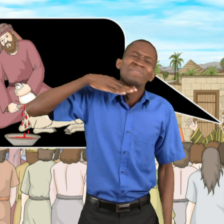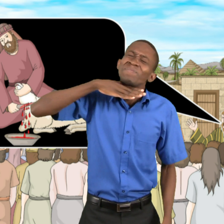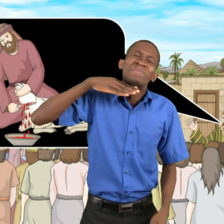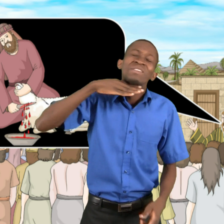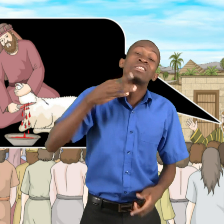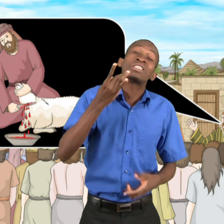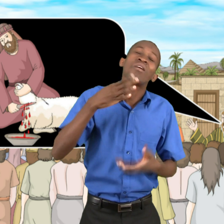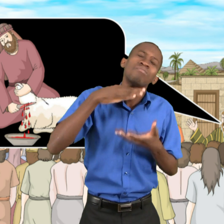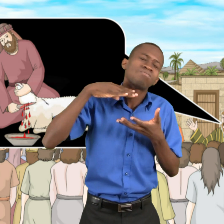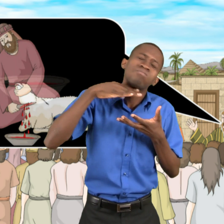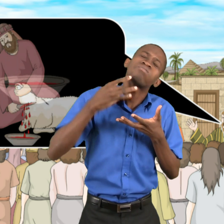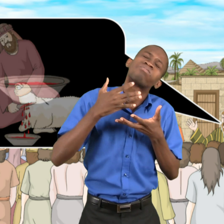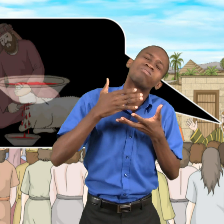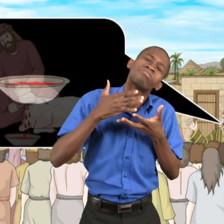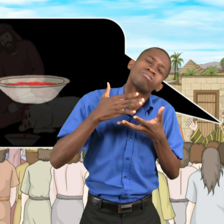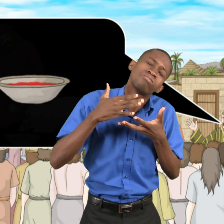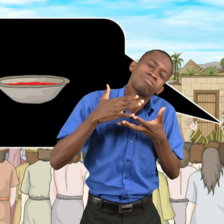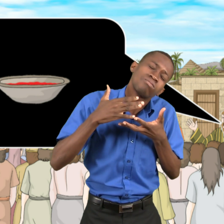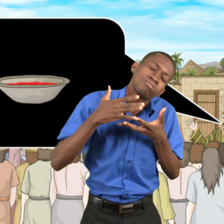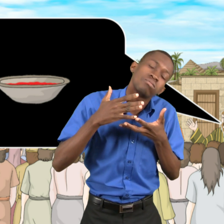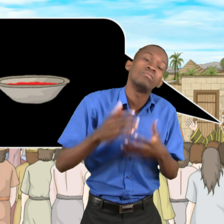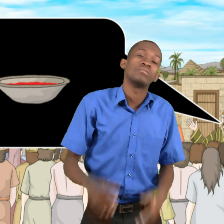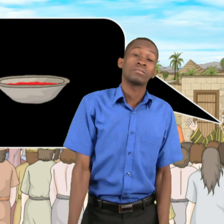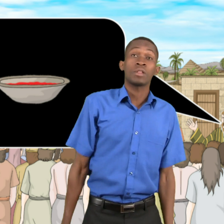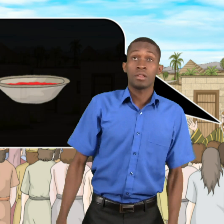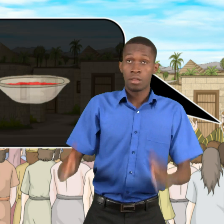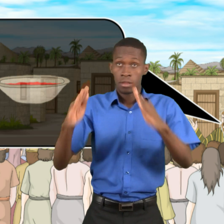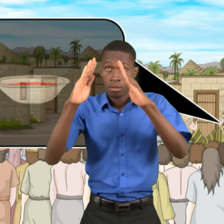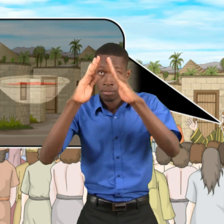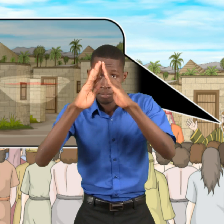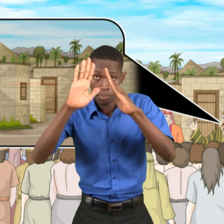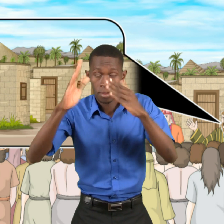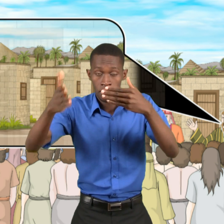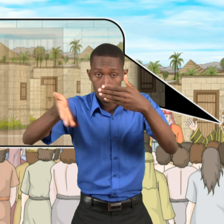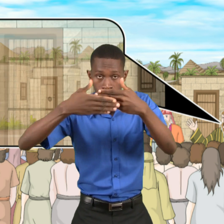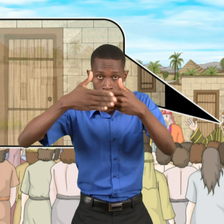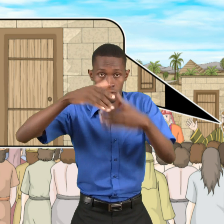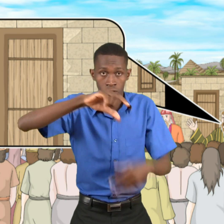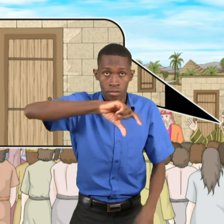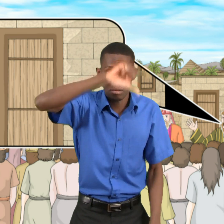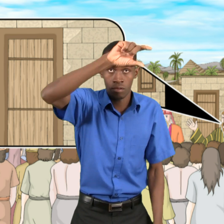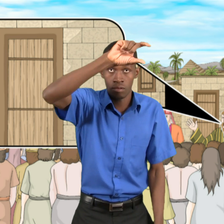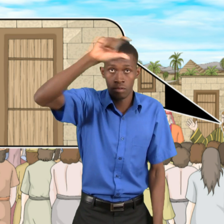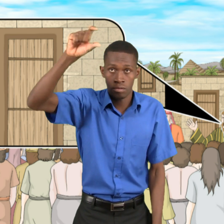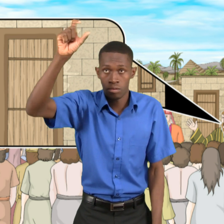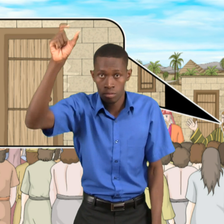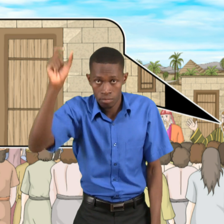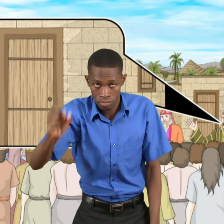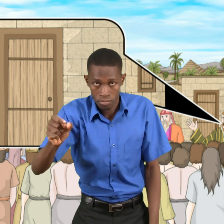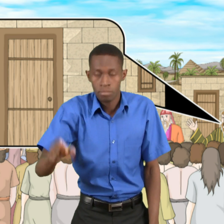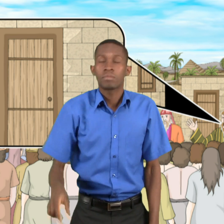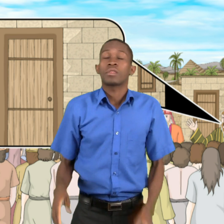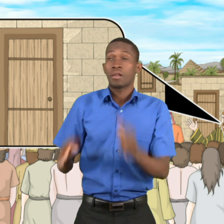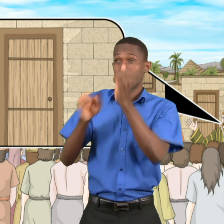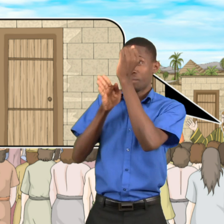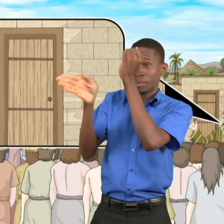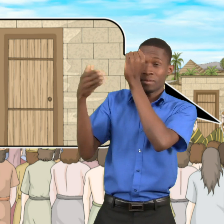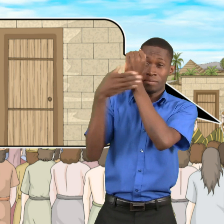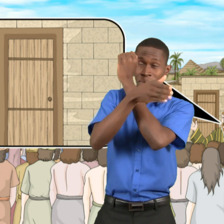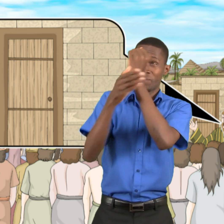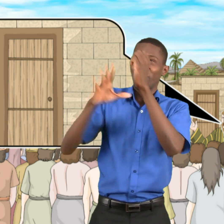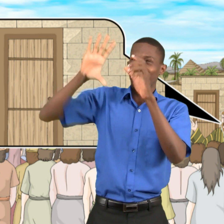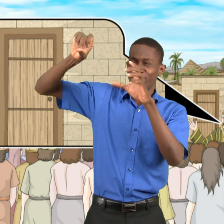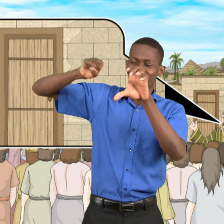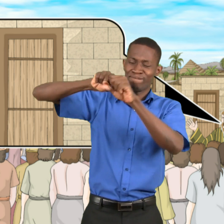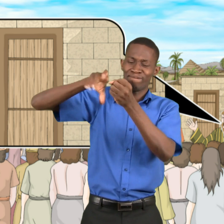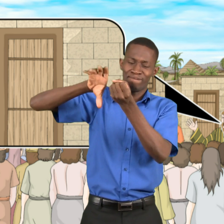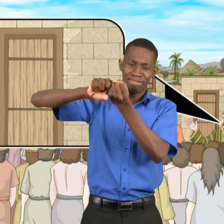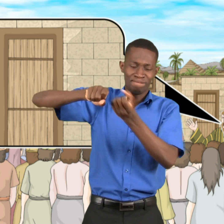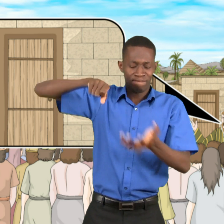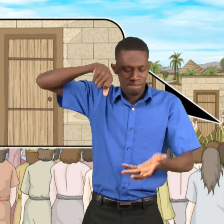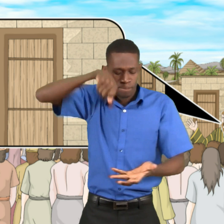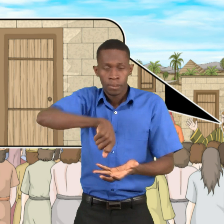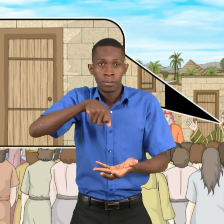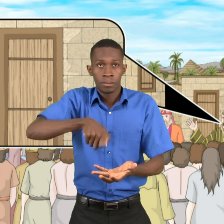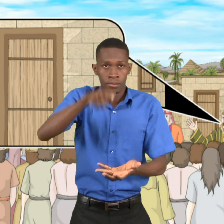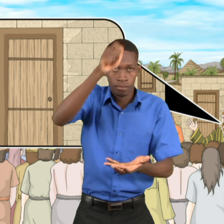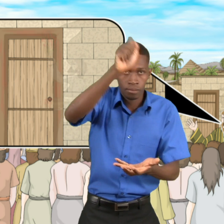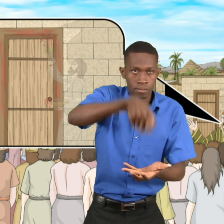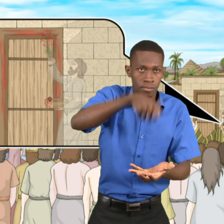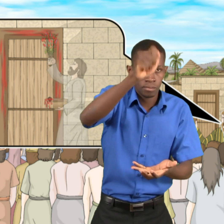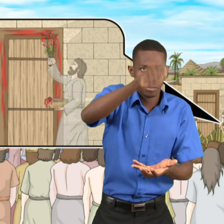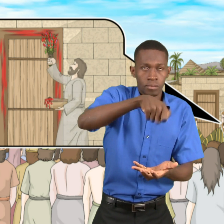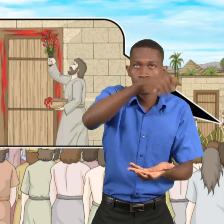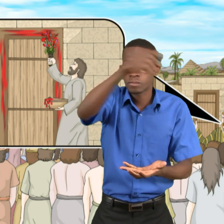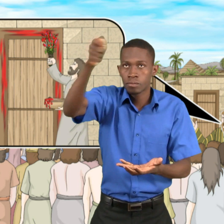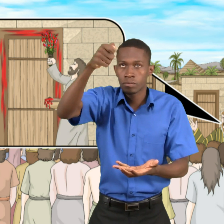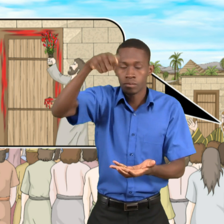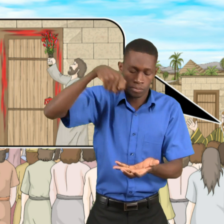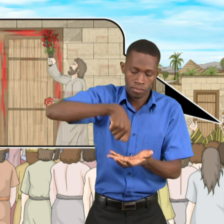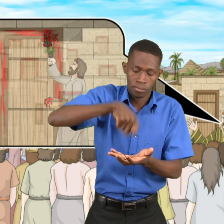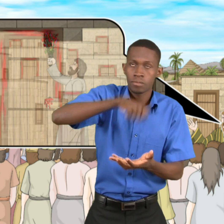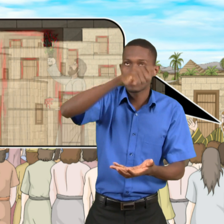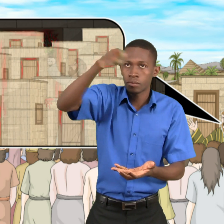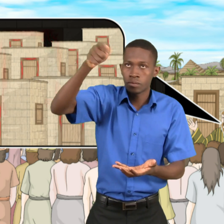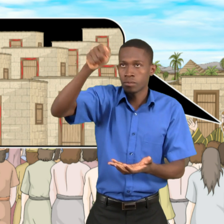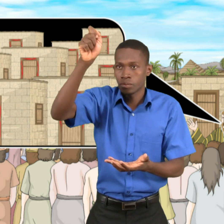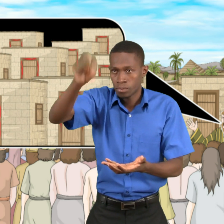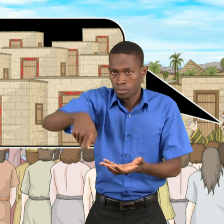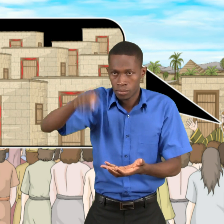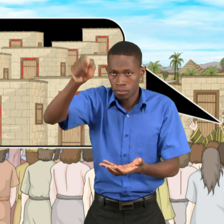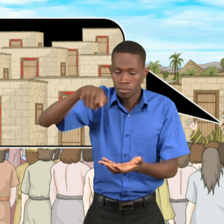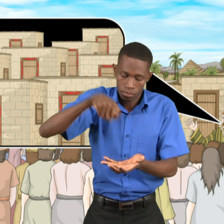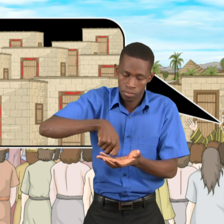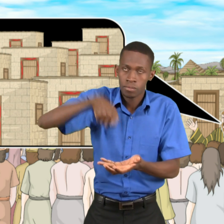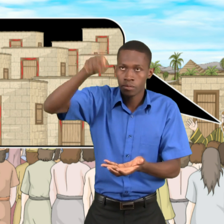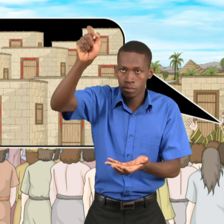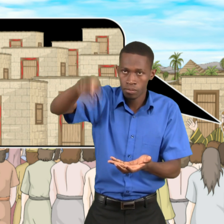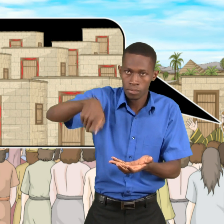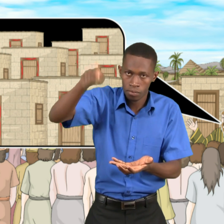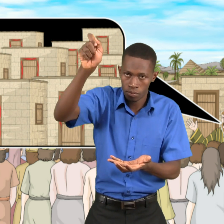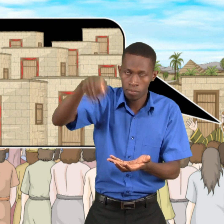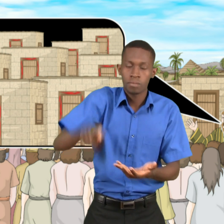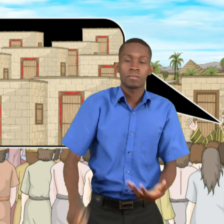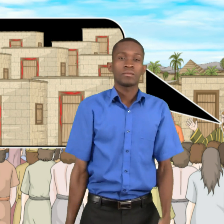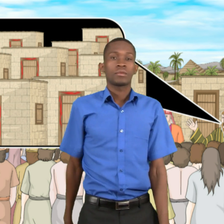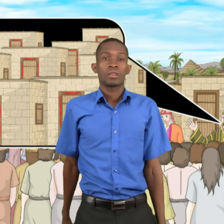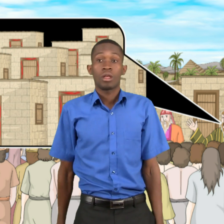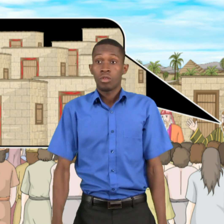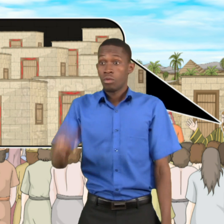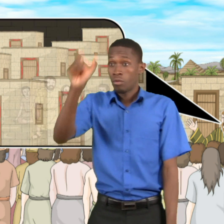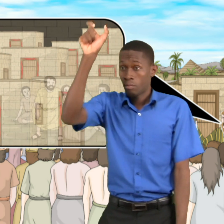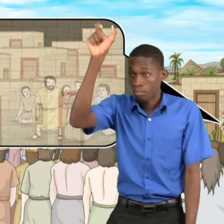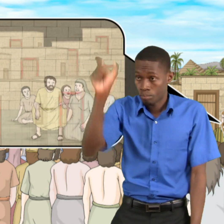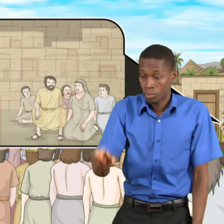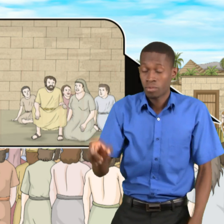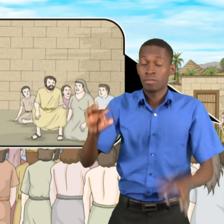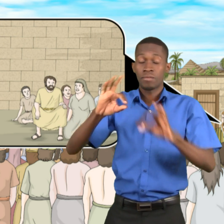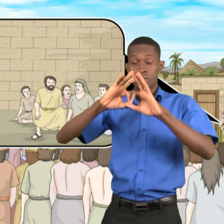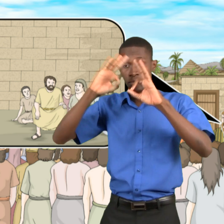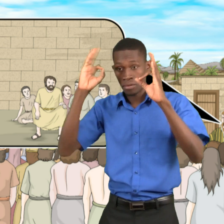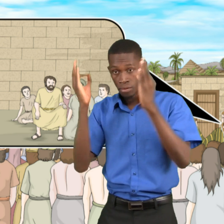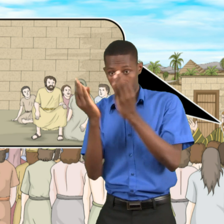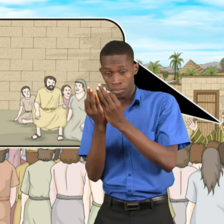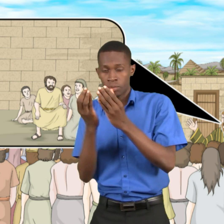Take a cluster of hyssop, dip it into the blood in the basin, and brush the blood on the top and sides of the doorframe.